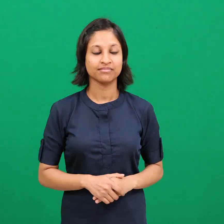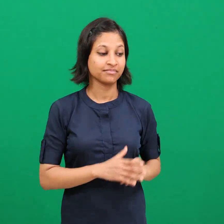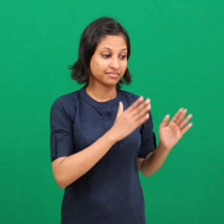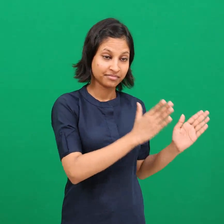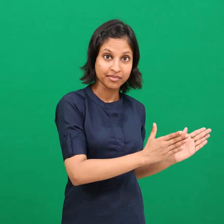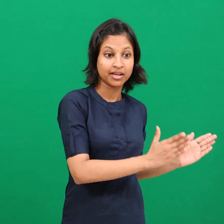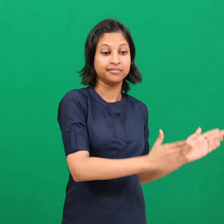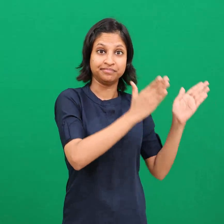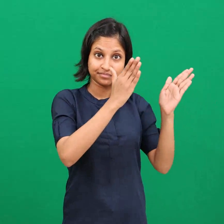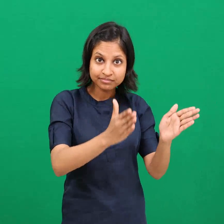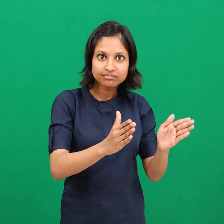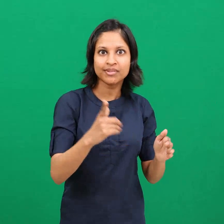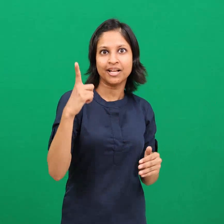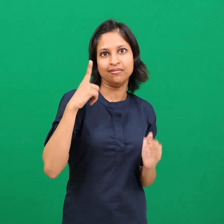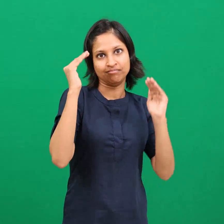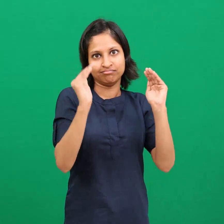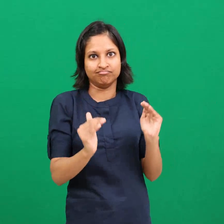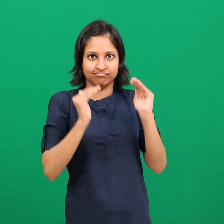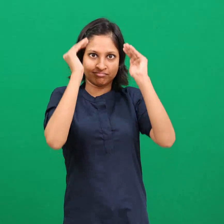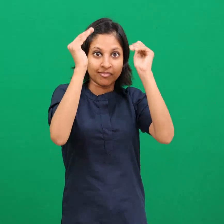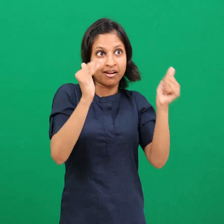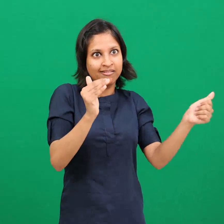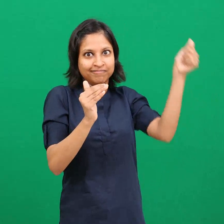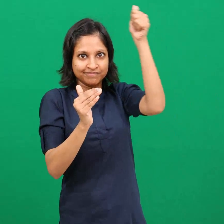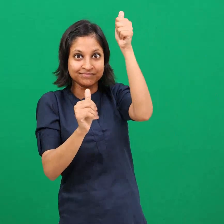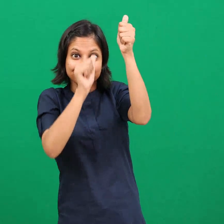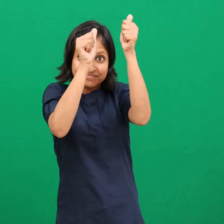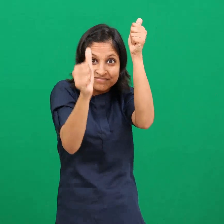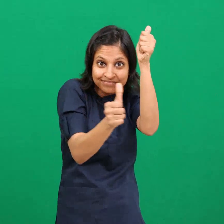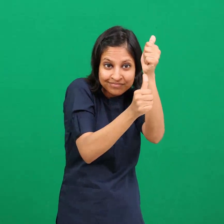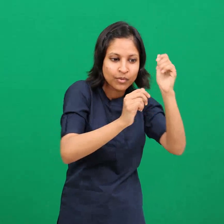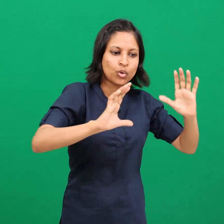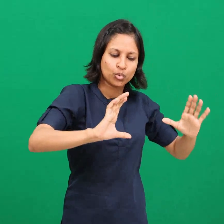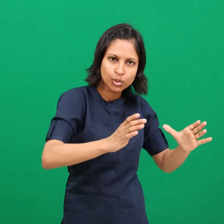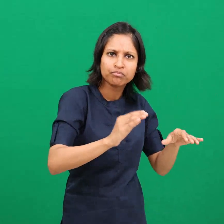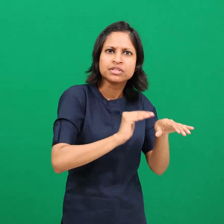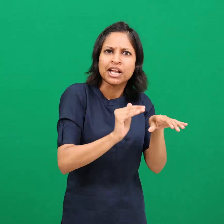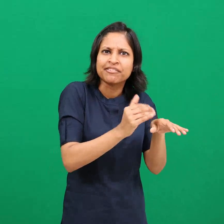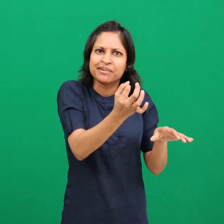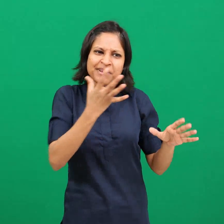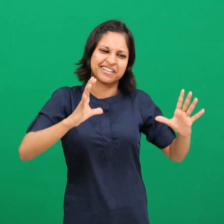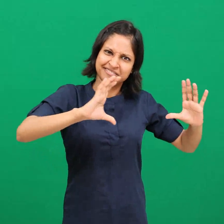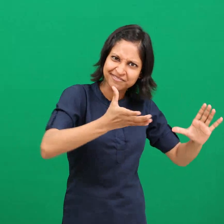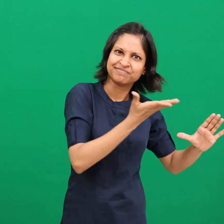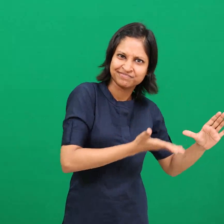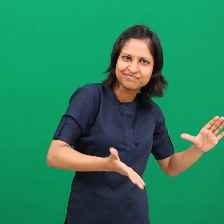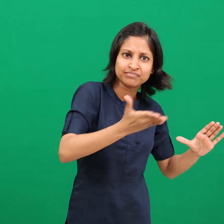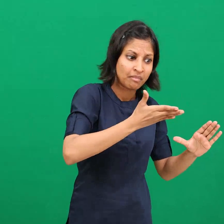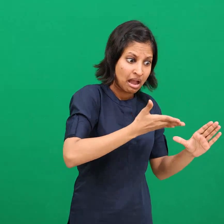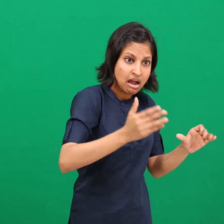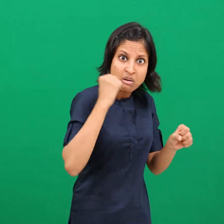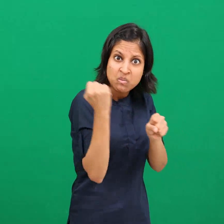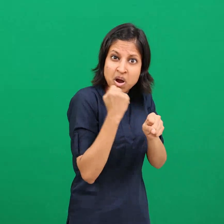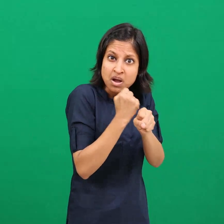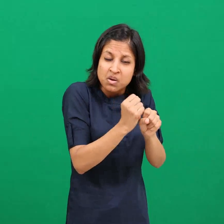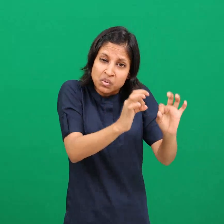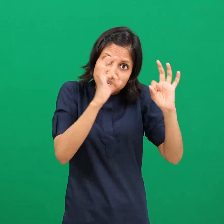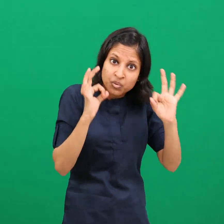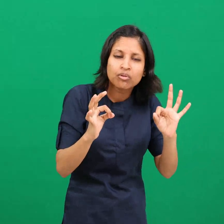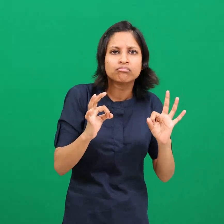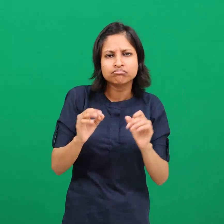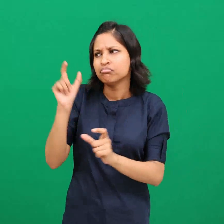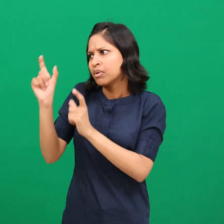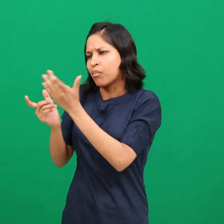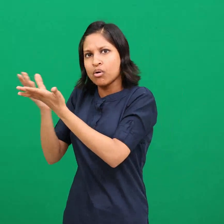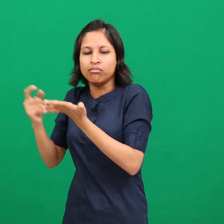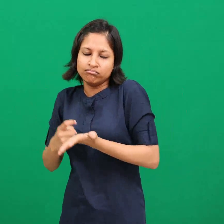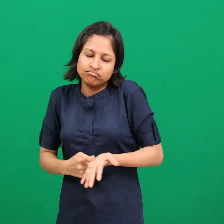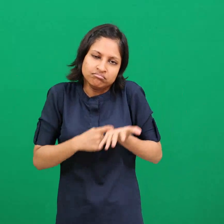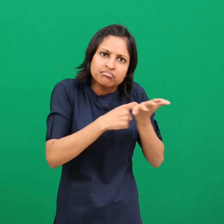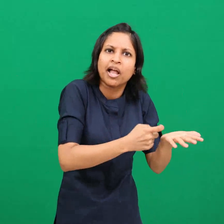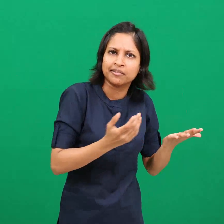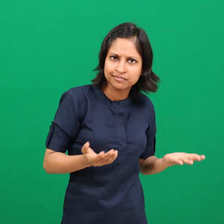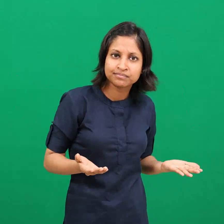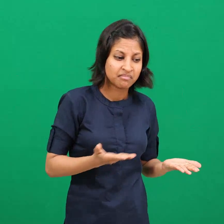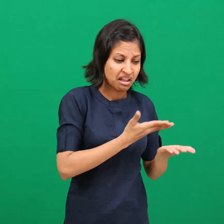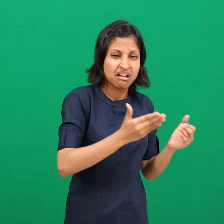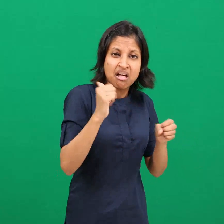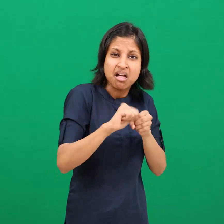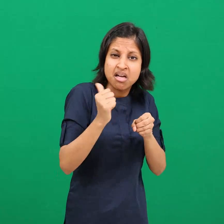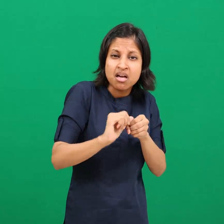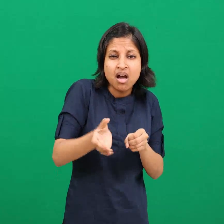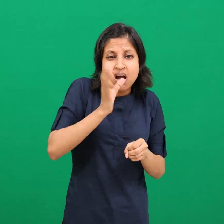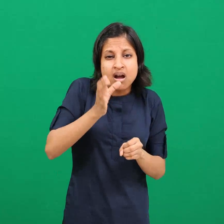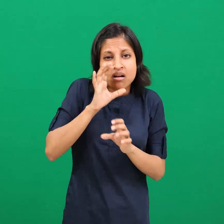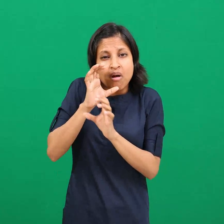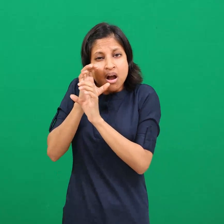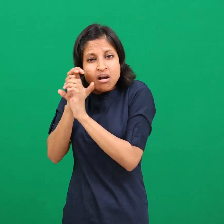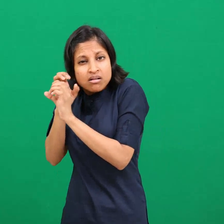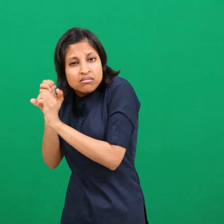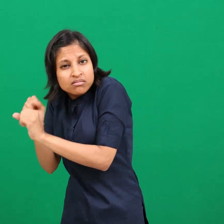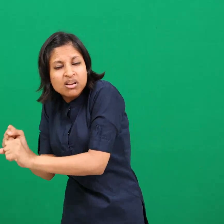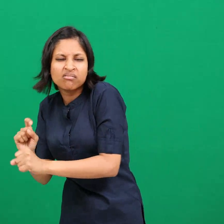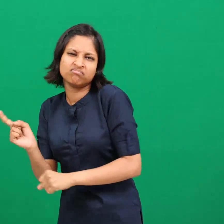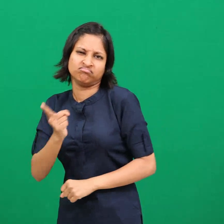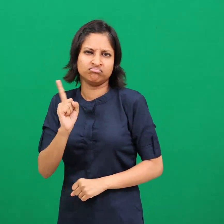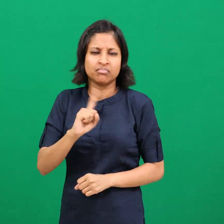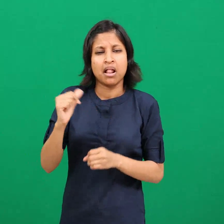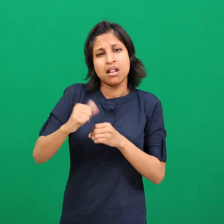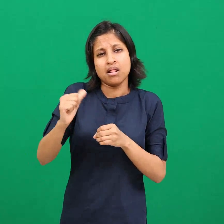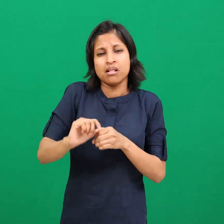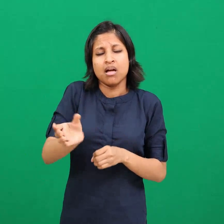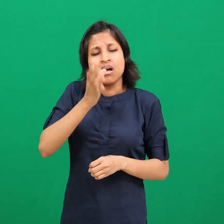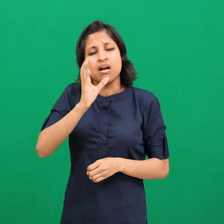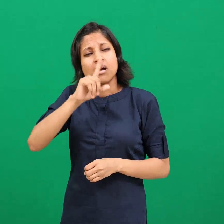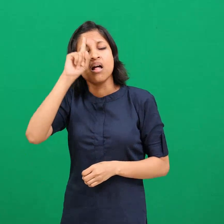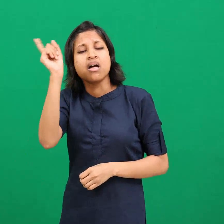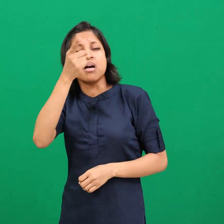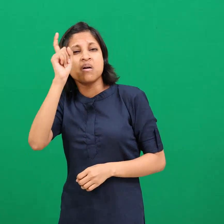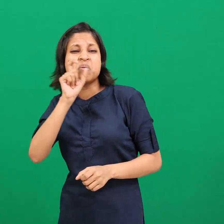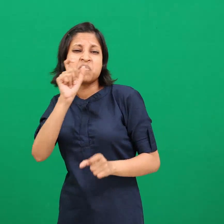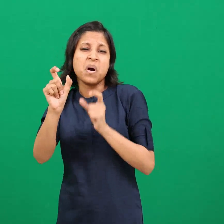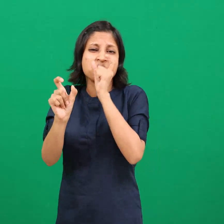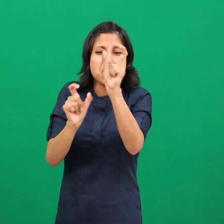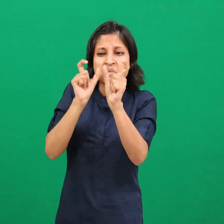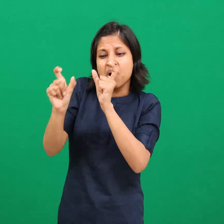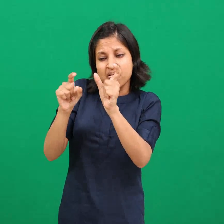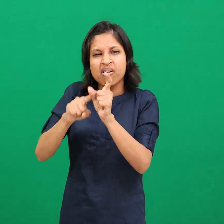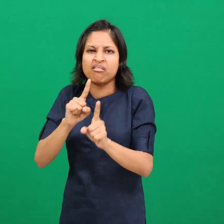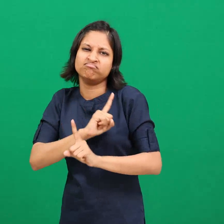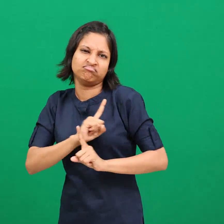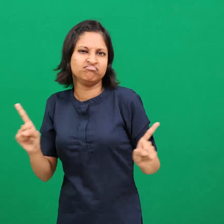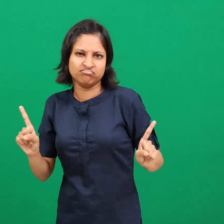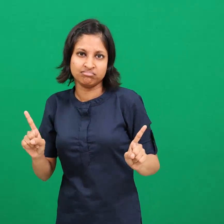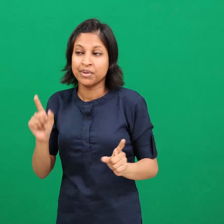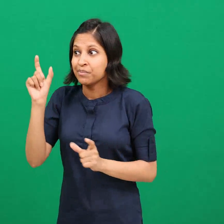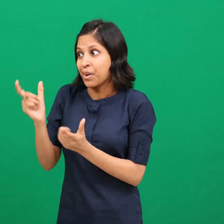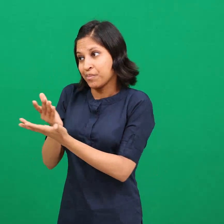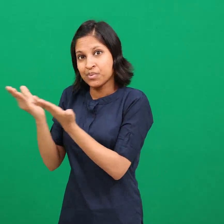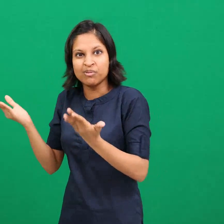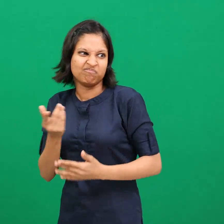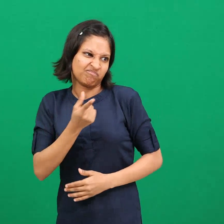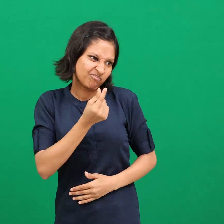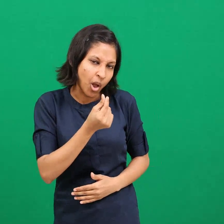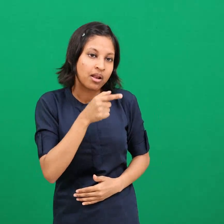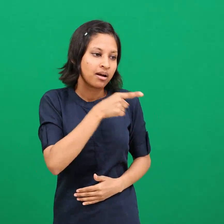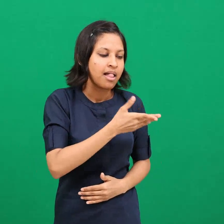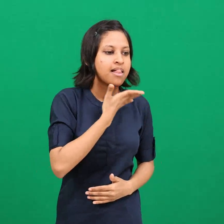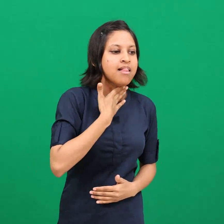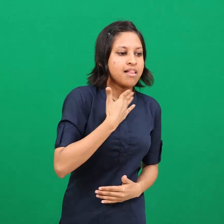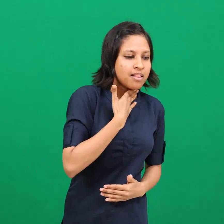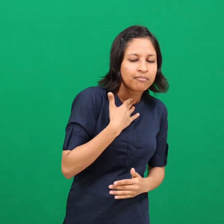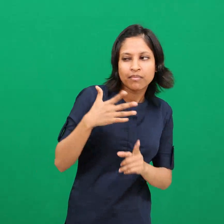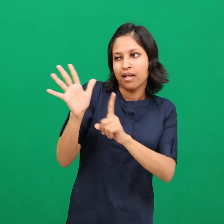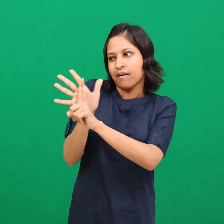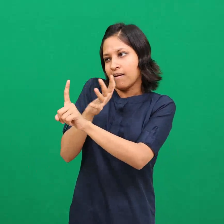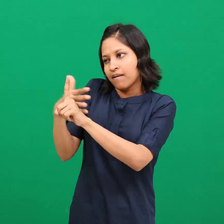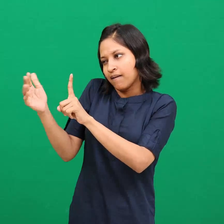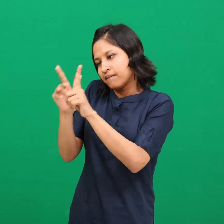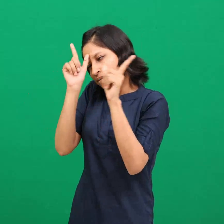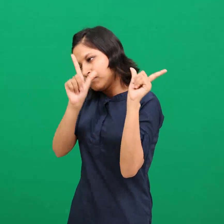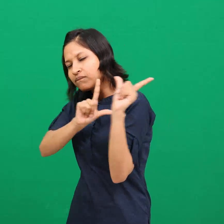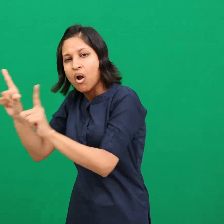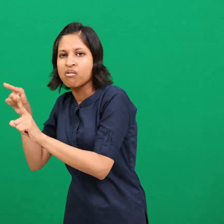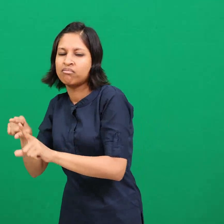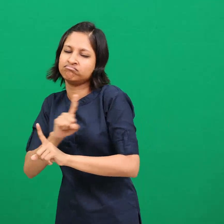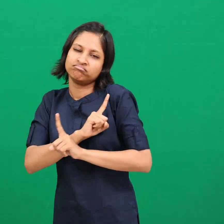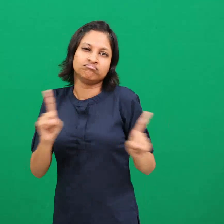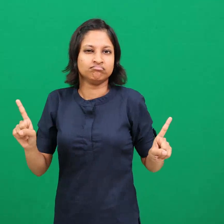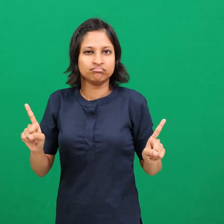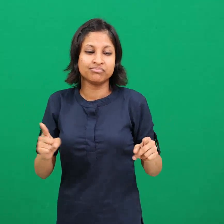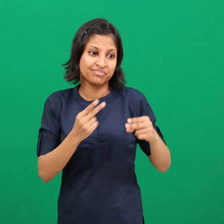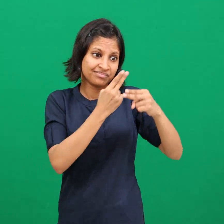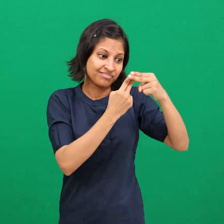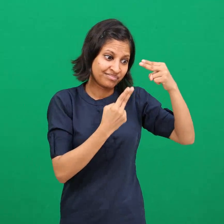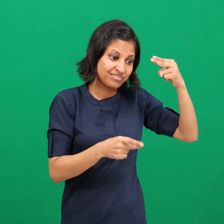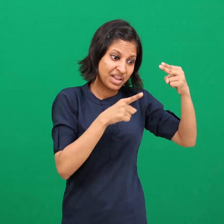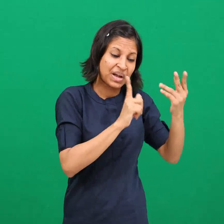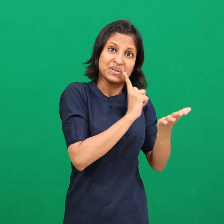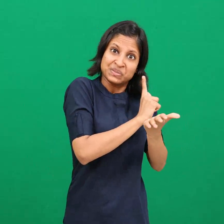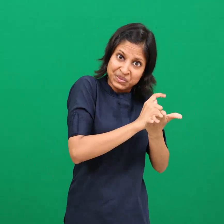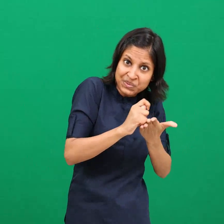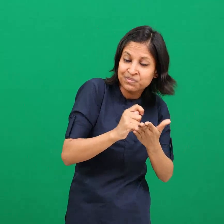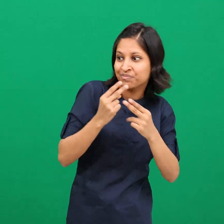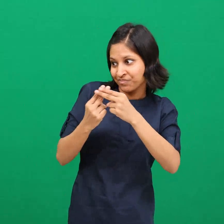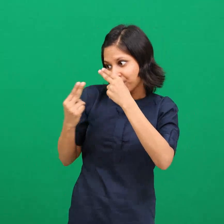Deacons likewise must be dignified, not double-tongued or given to much wine or greedy for money.